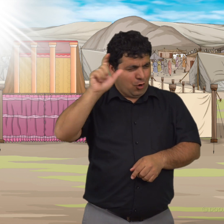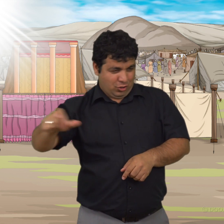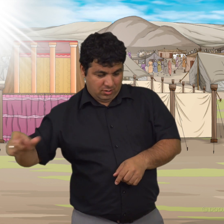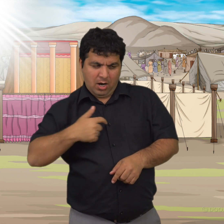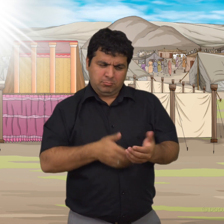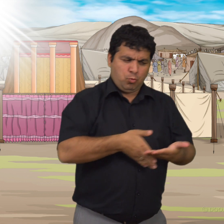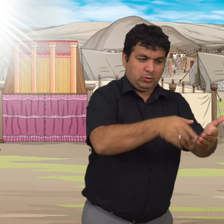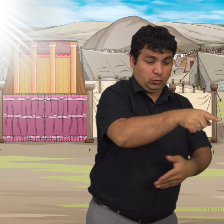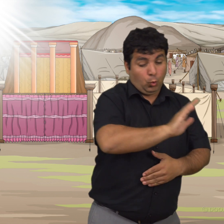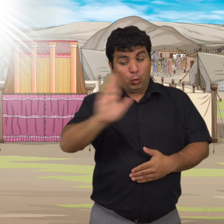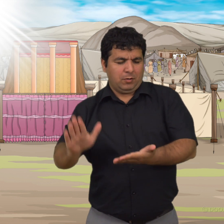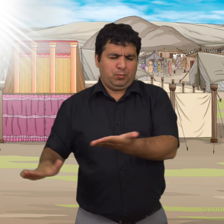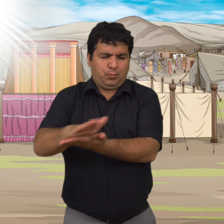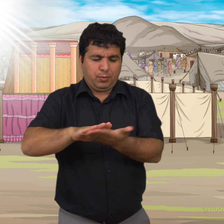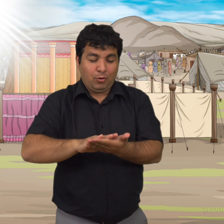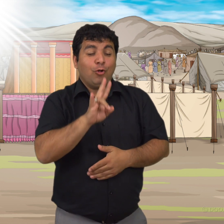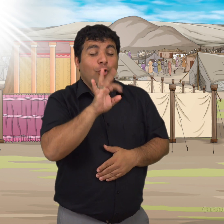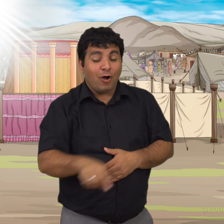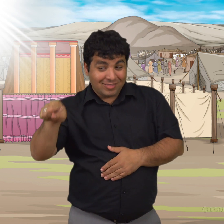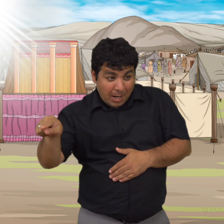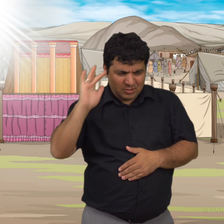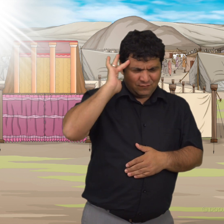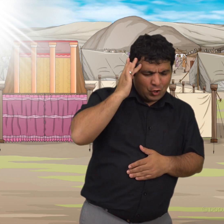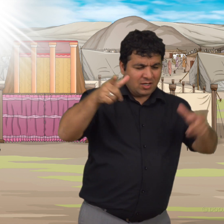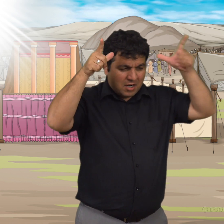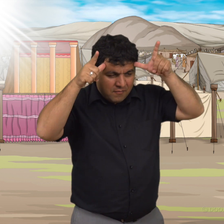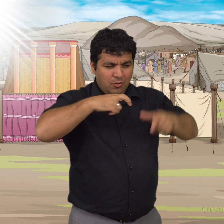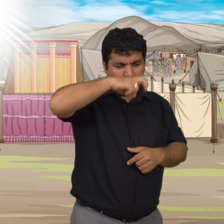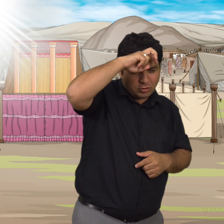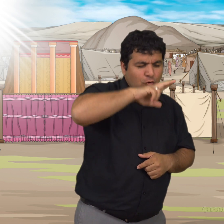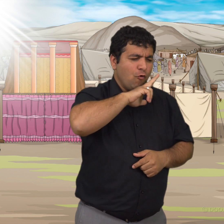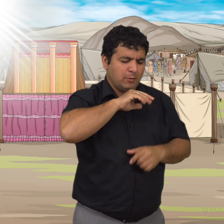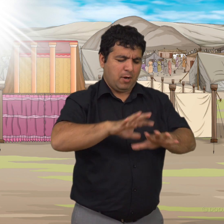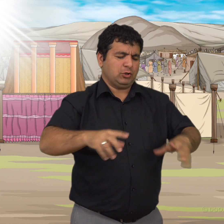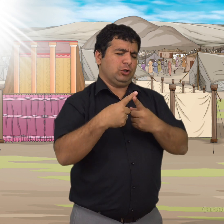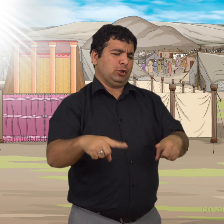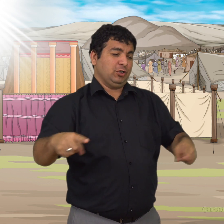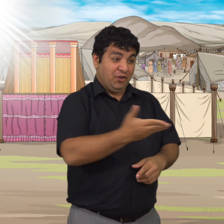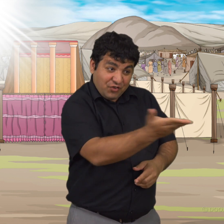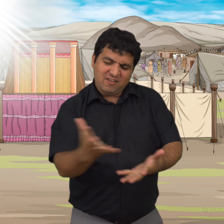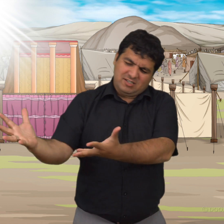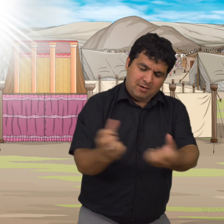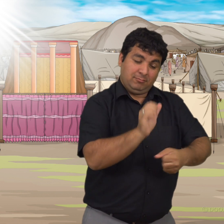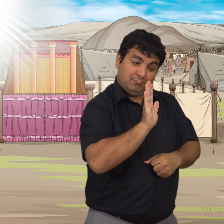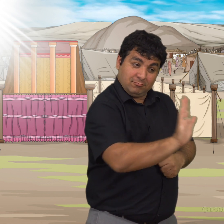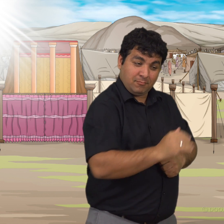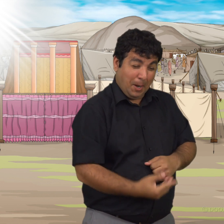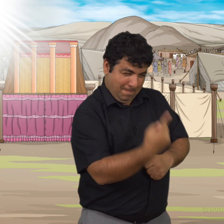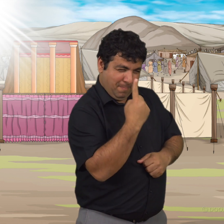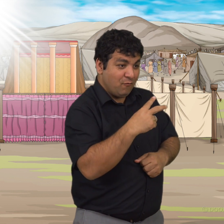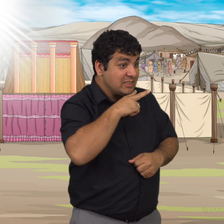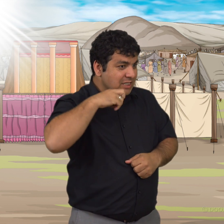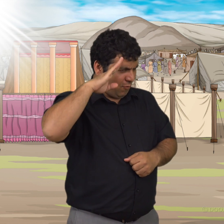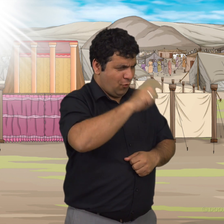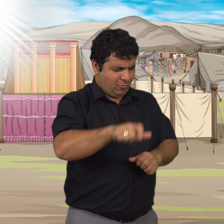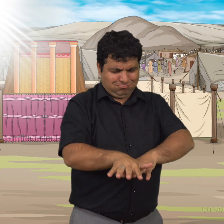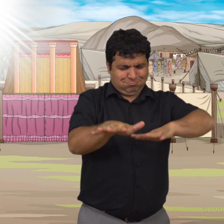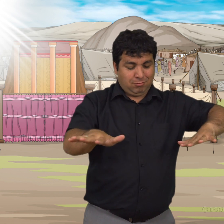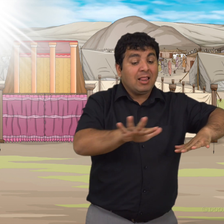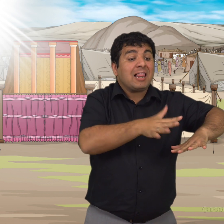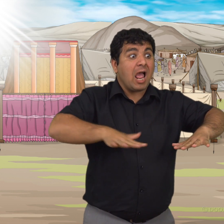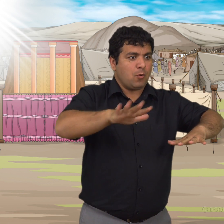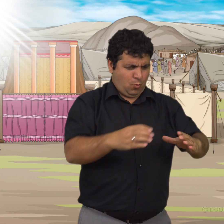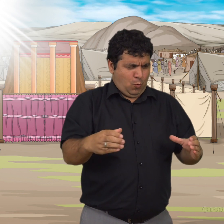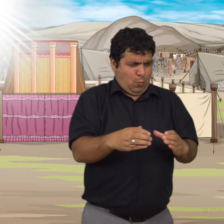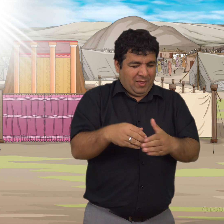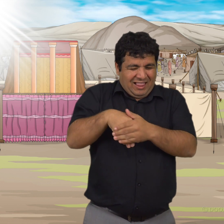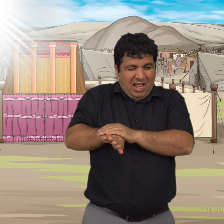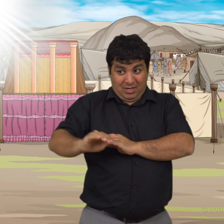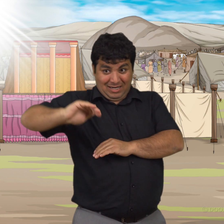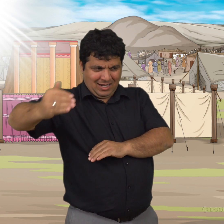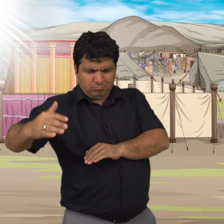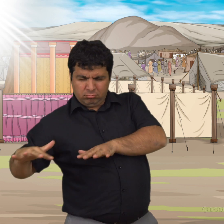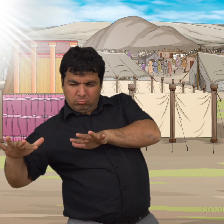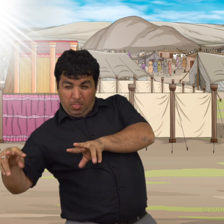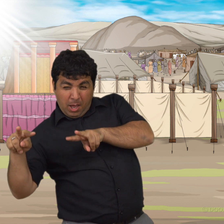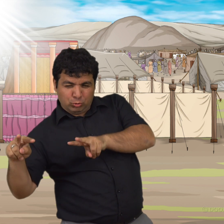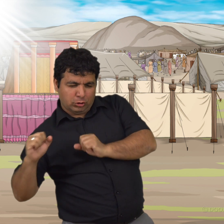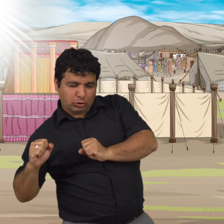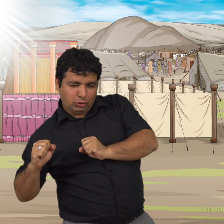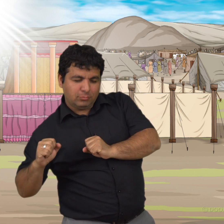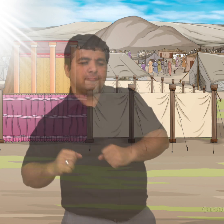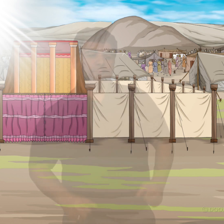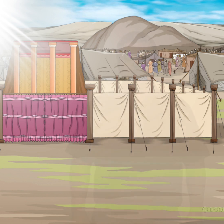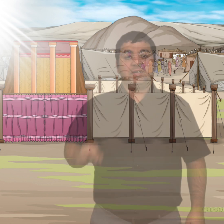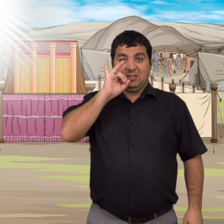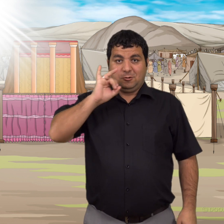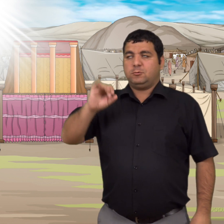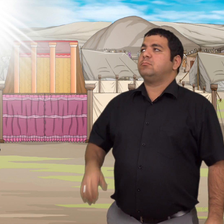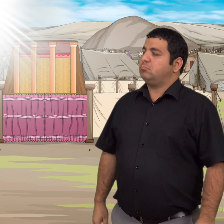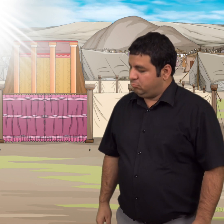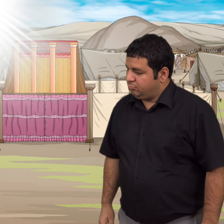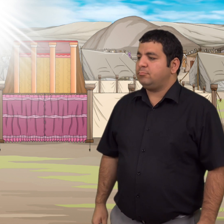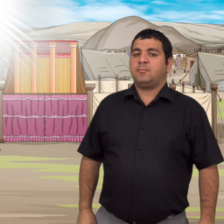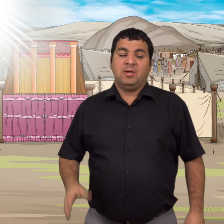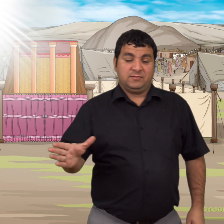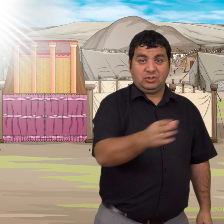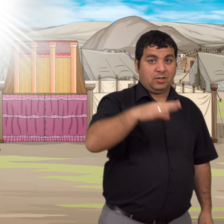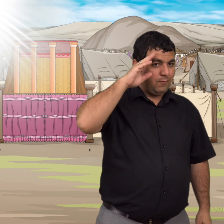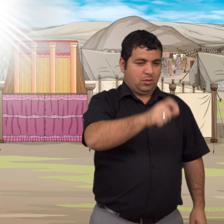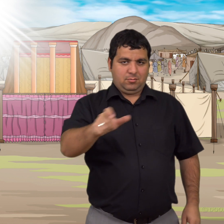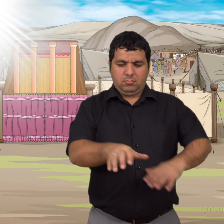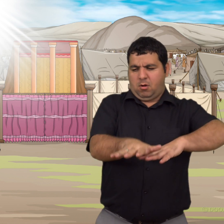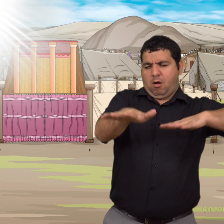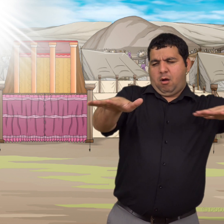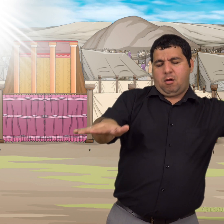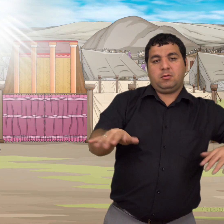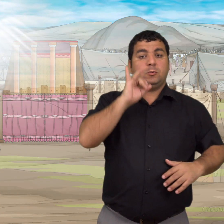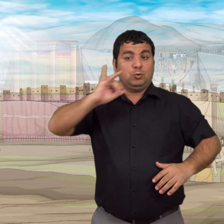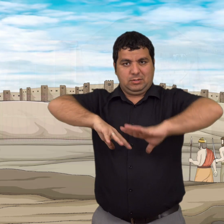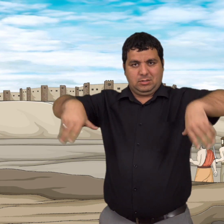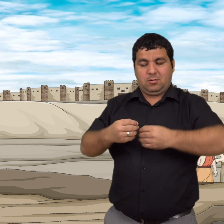And you shall do to Ai and its king as you did to Jericho and its king, except that you may carry off their plunder and livestock for yourselves.